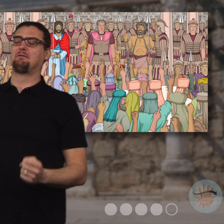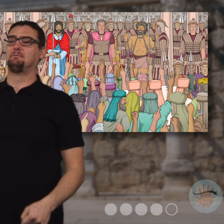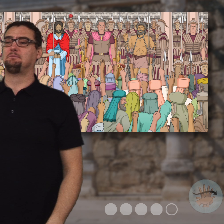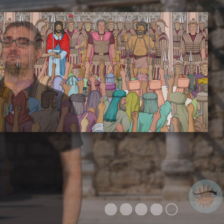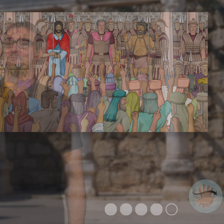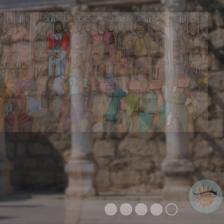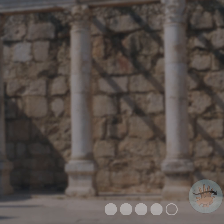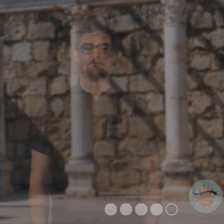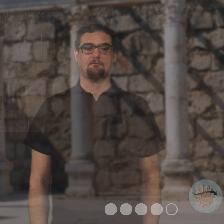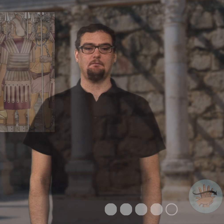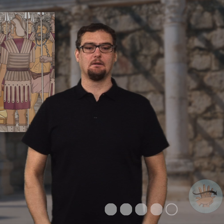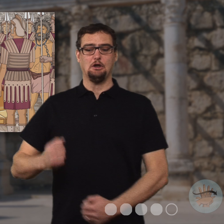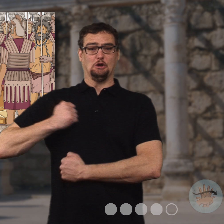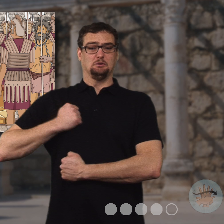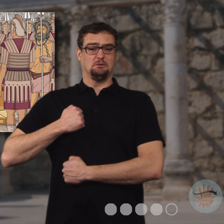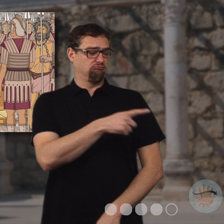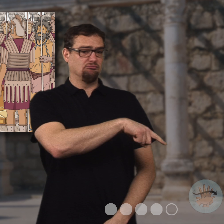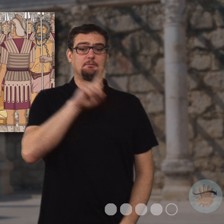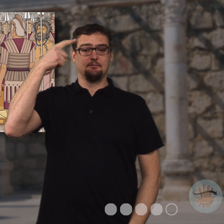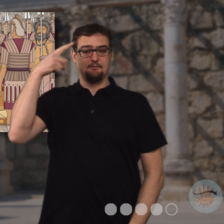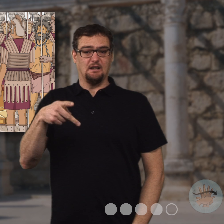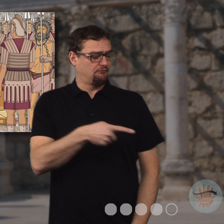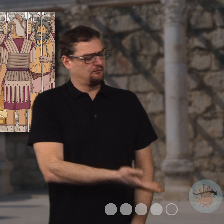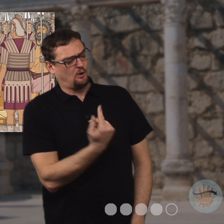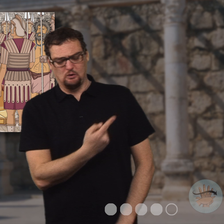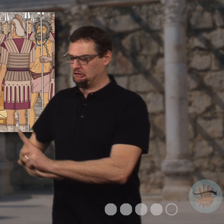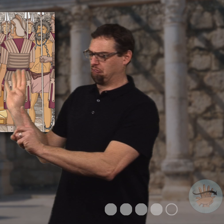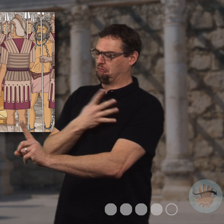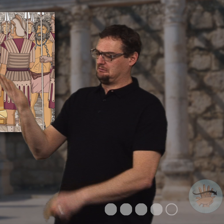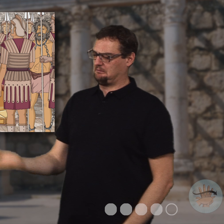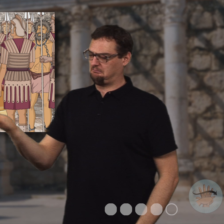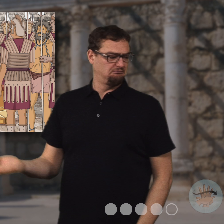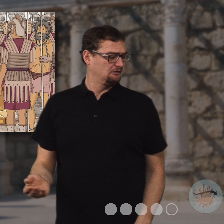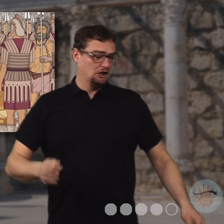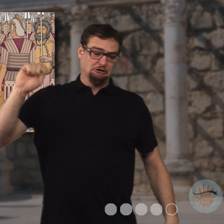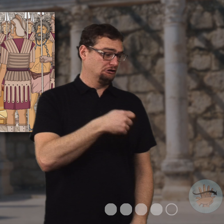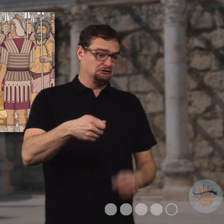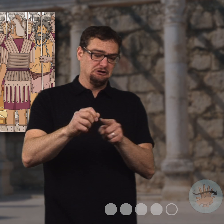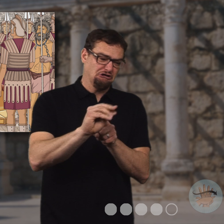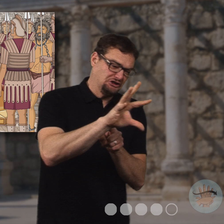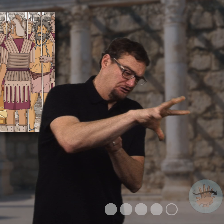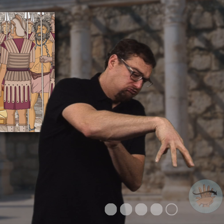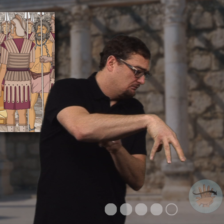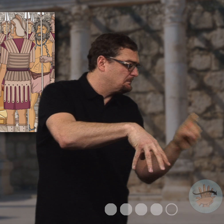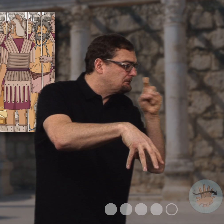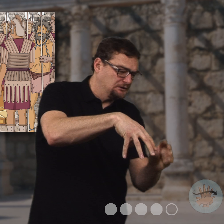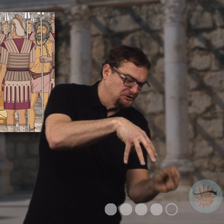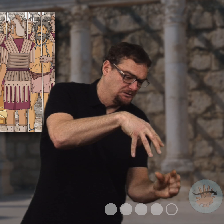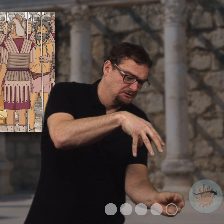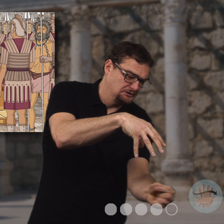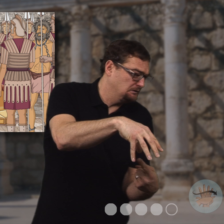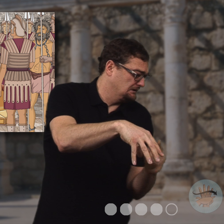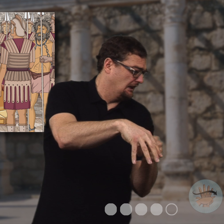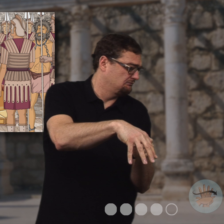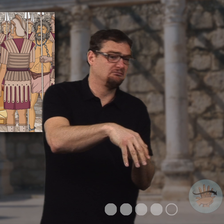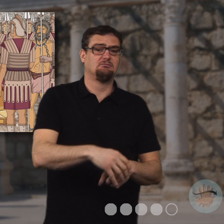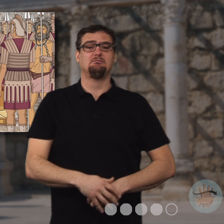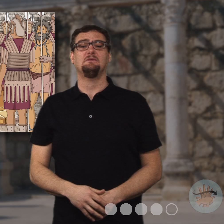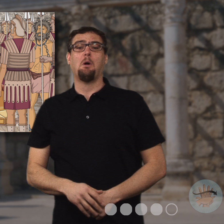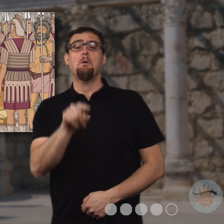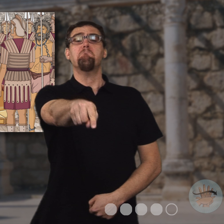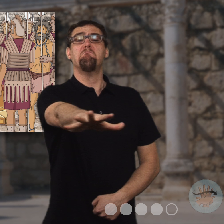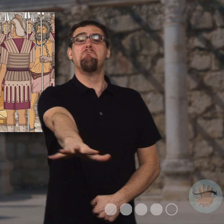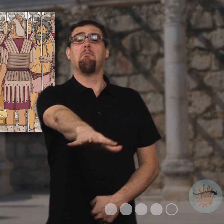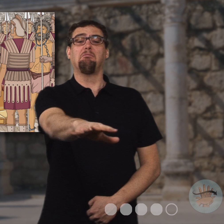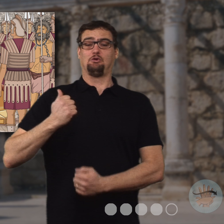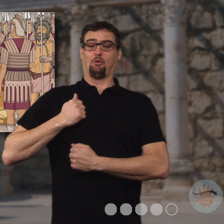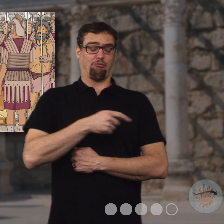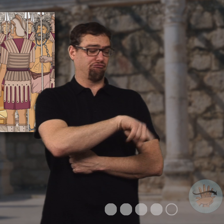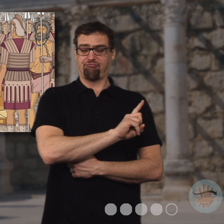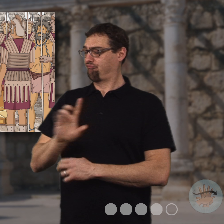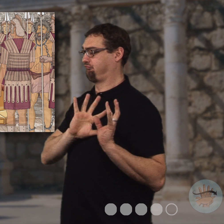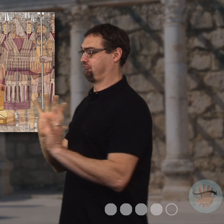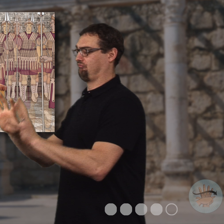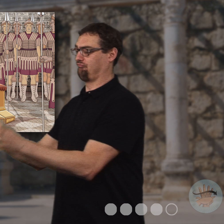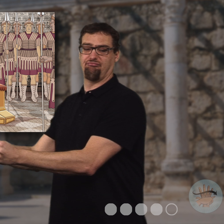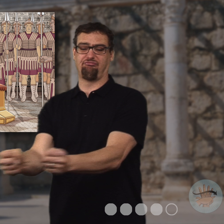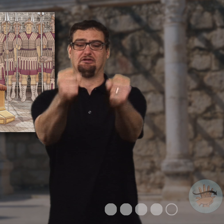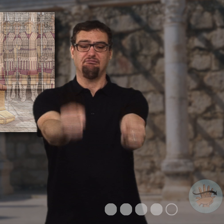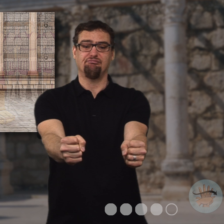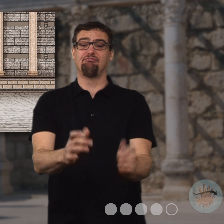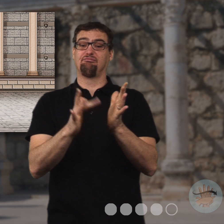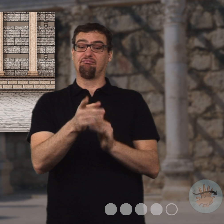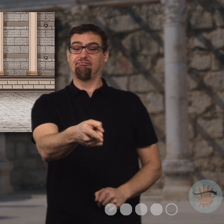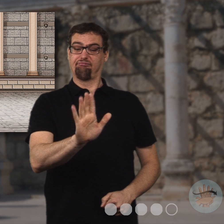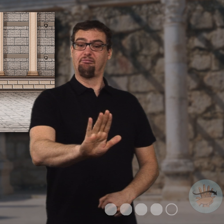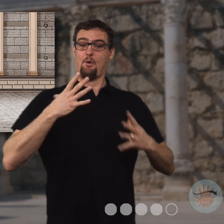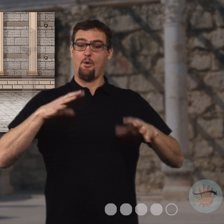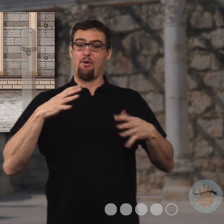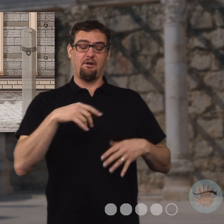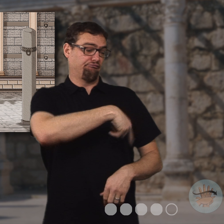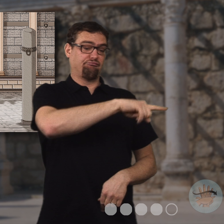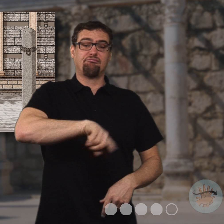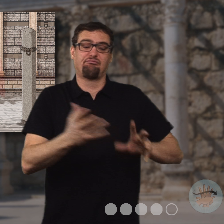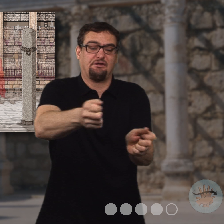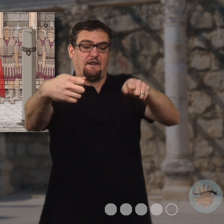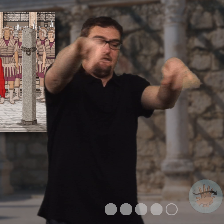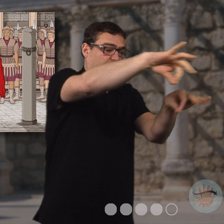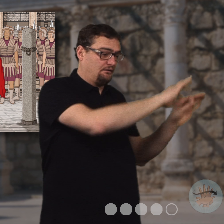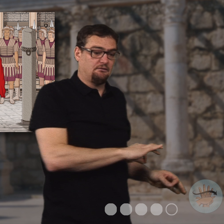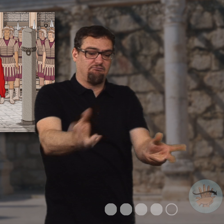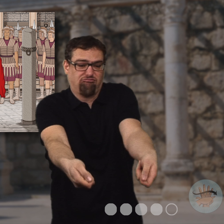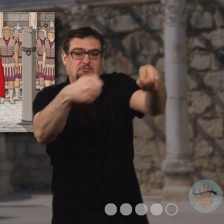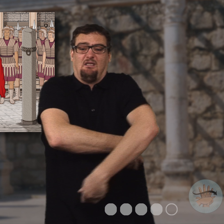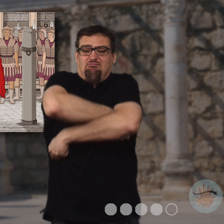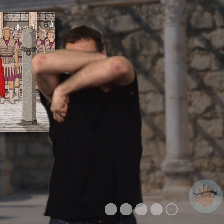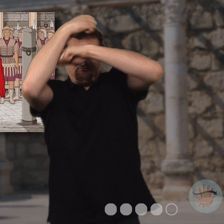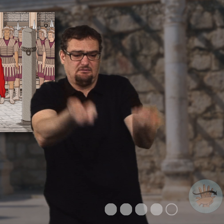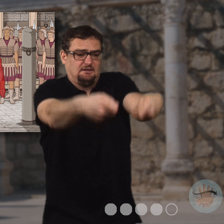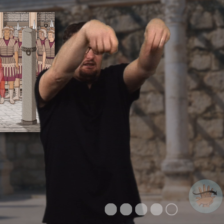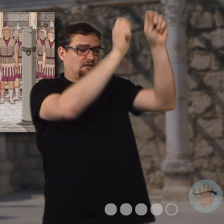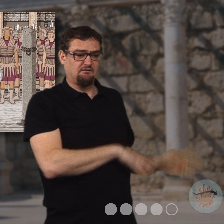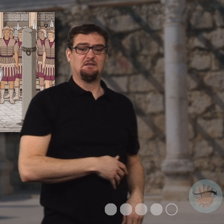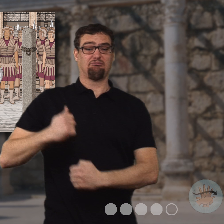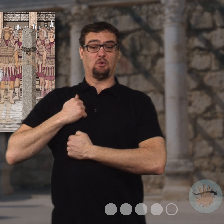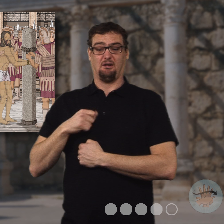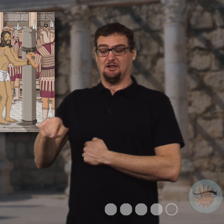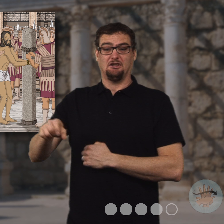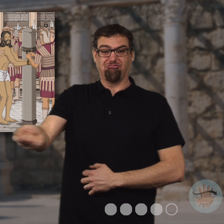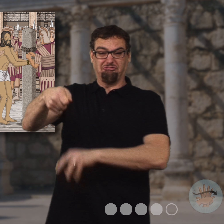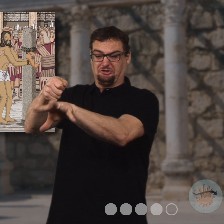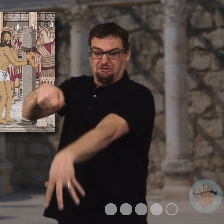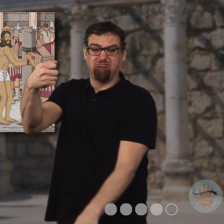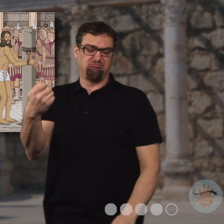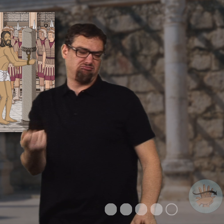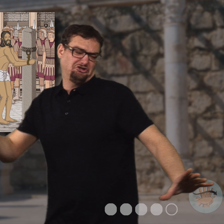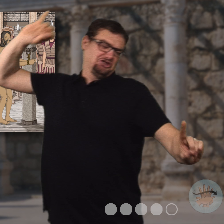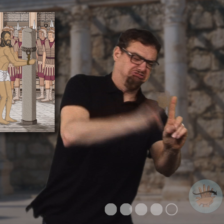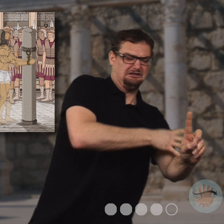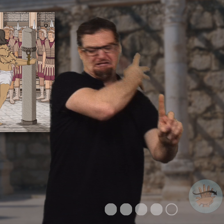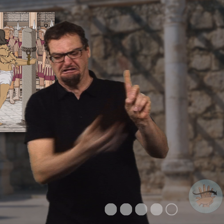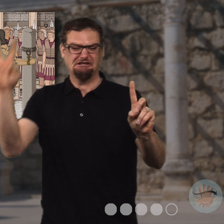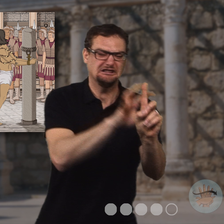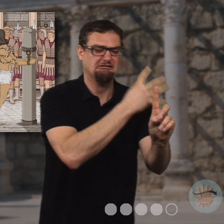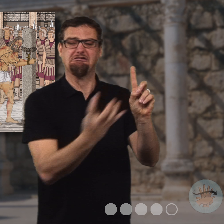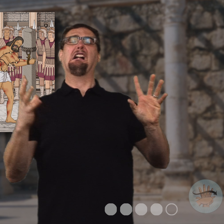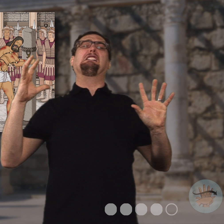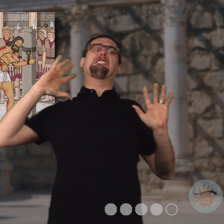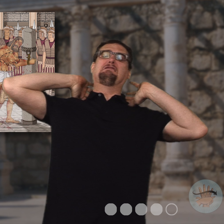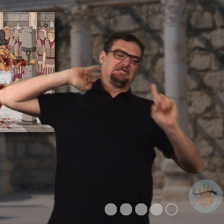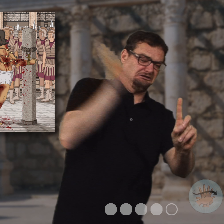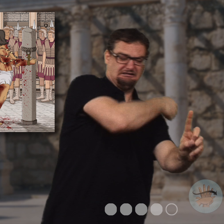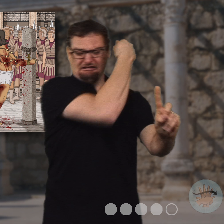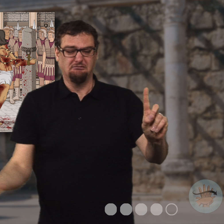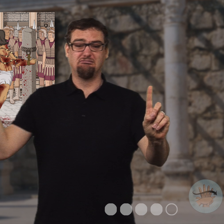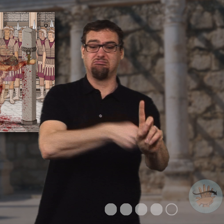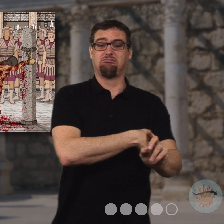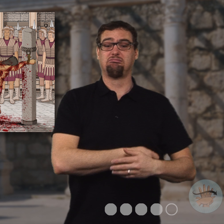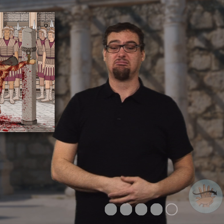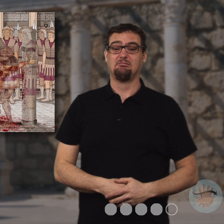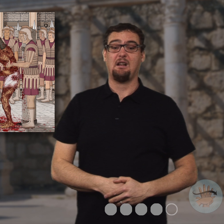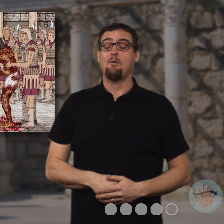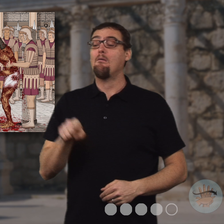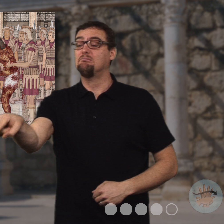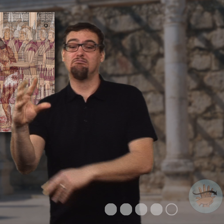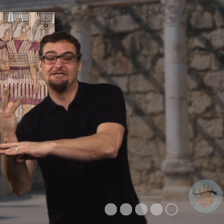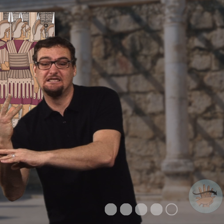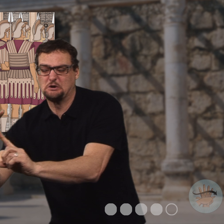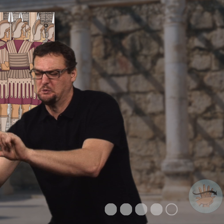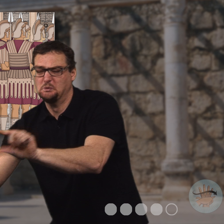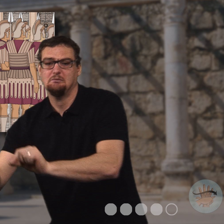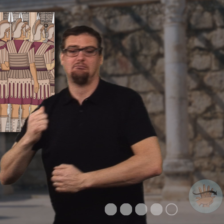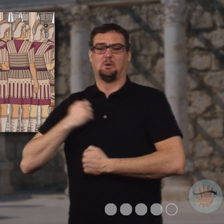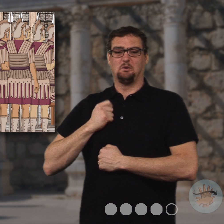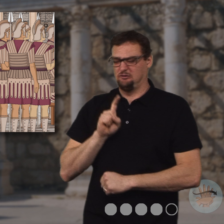Then Pilate took Jesus and had Him flogged.